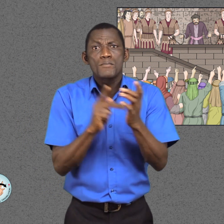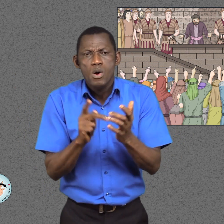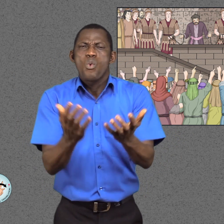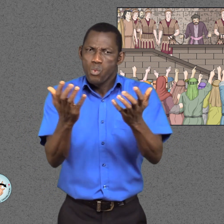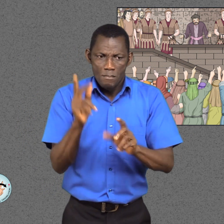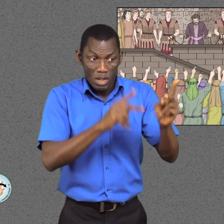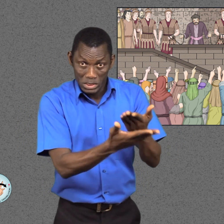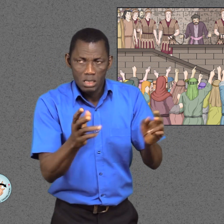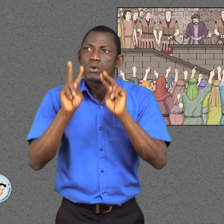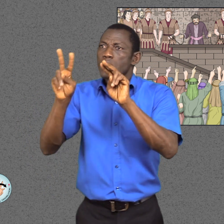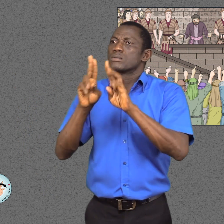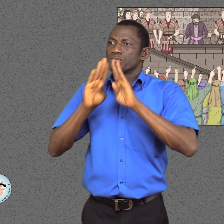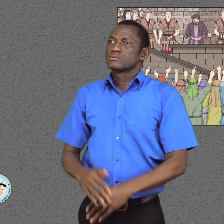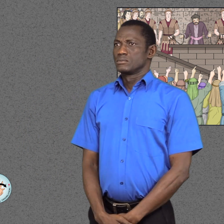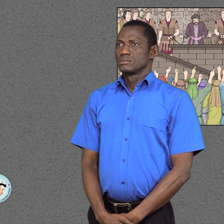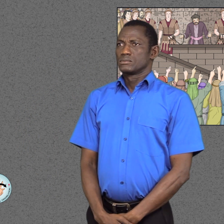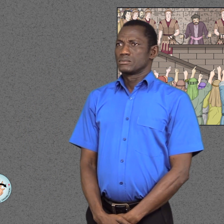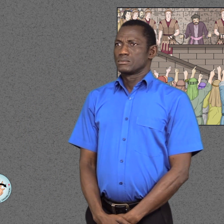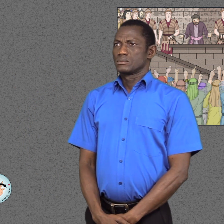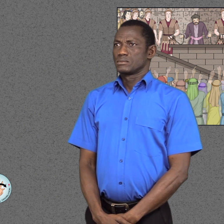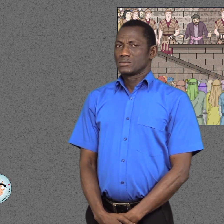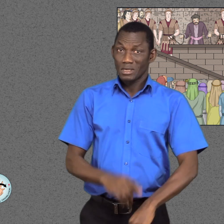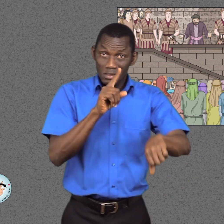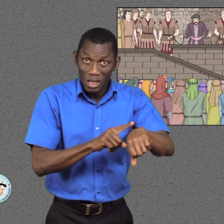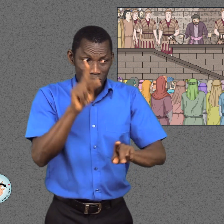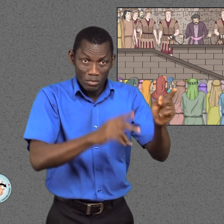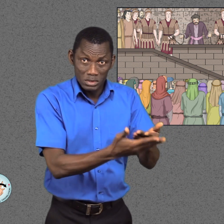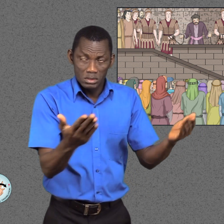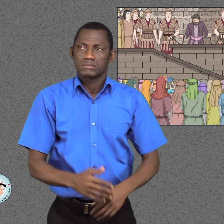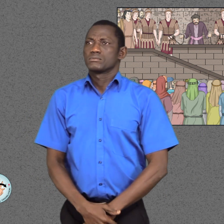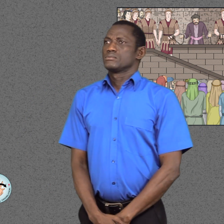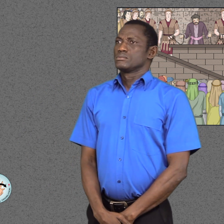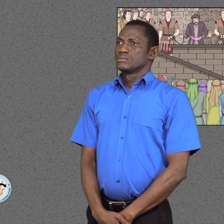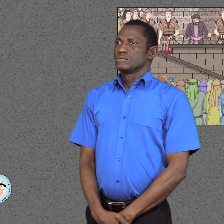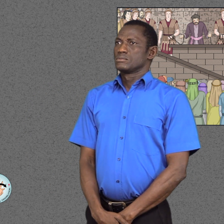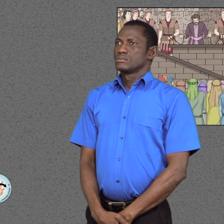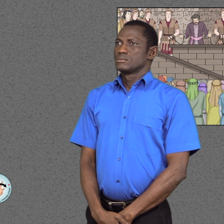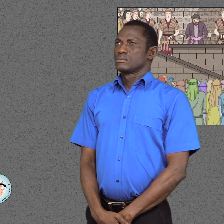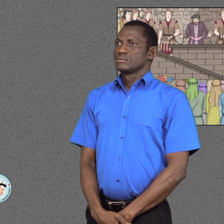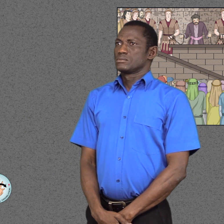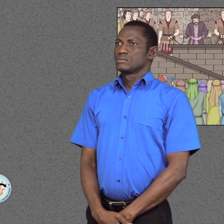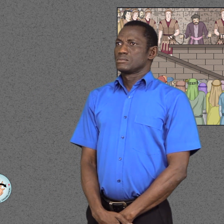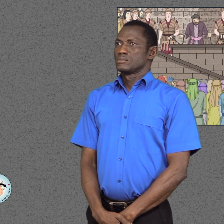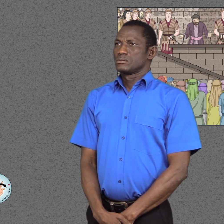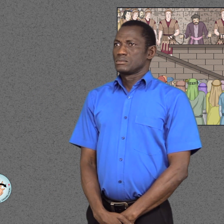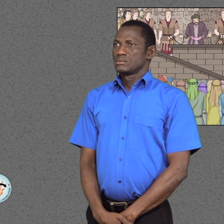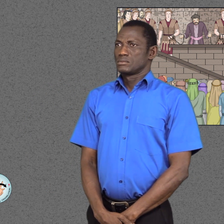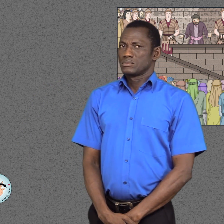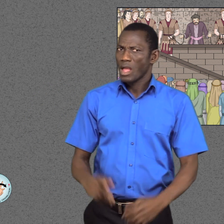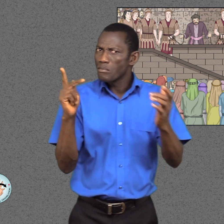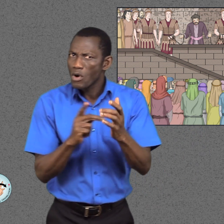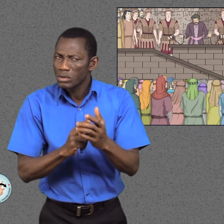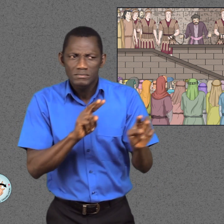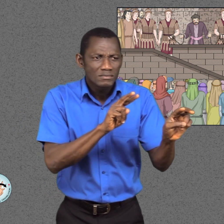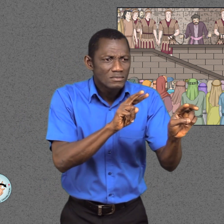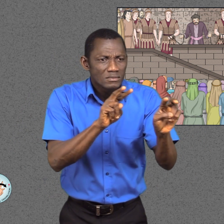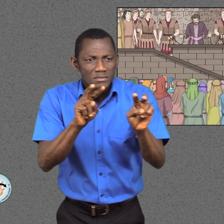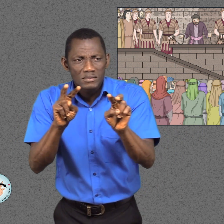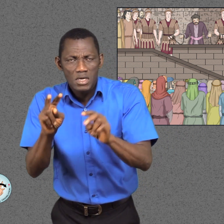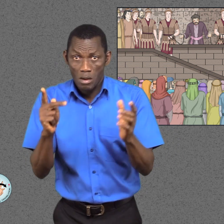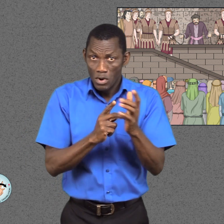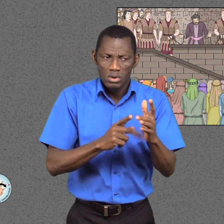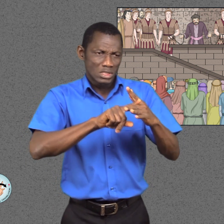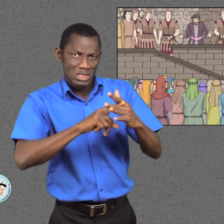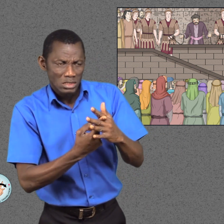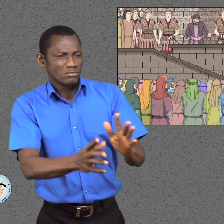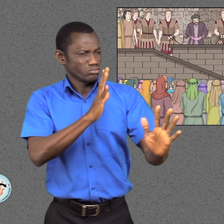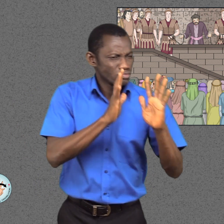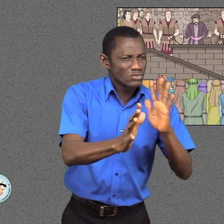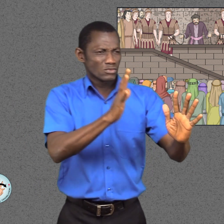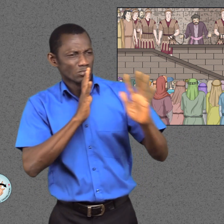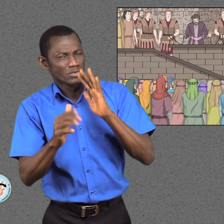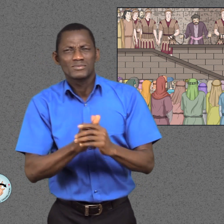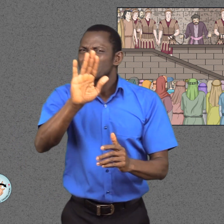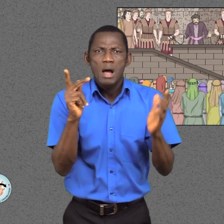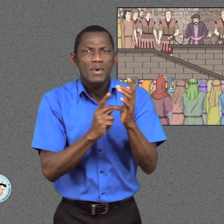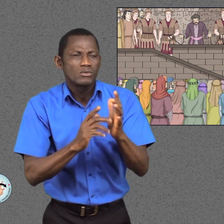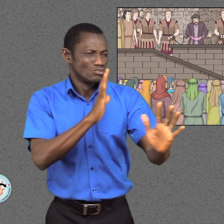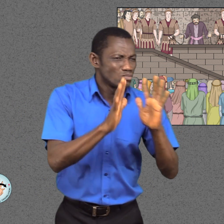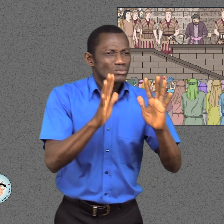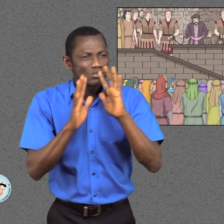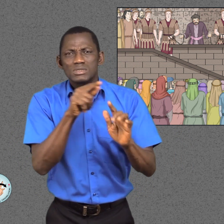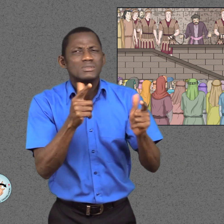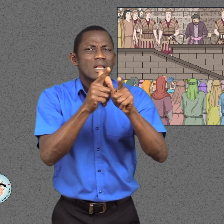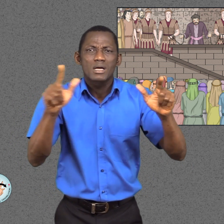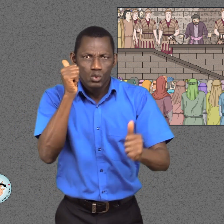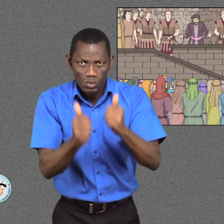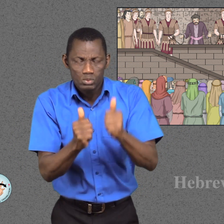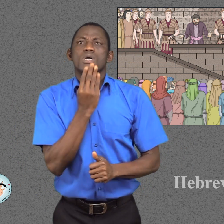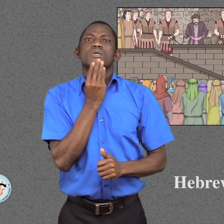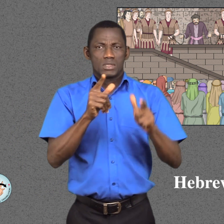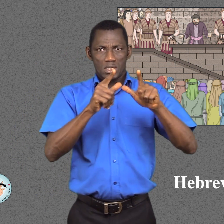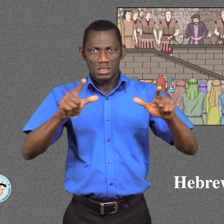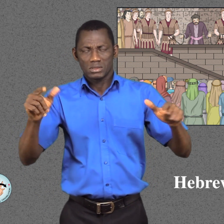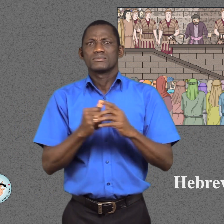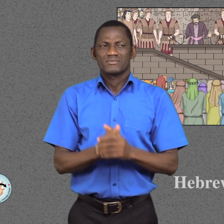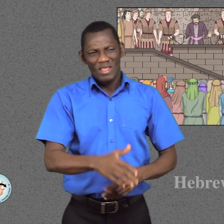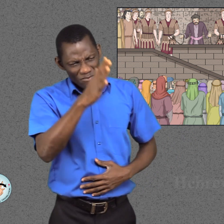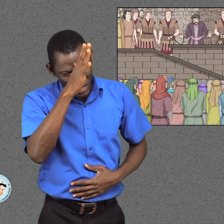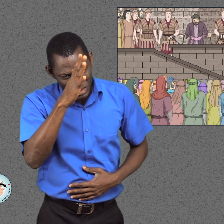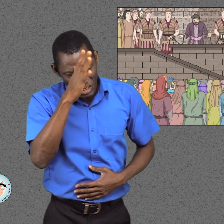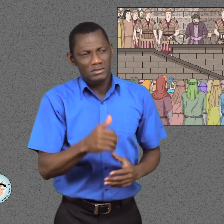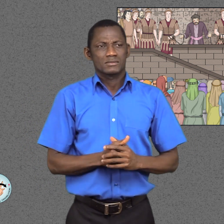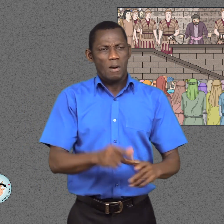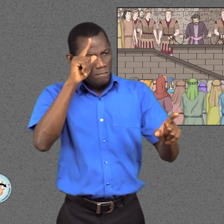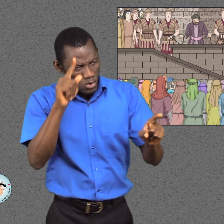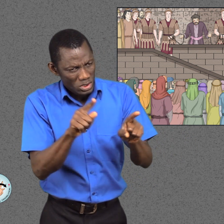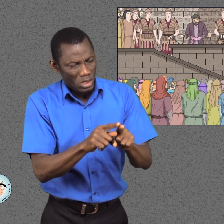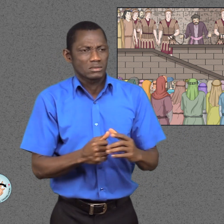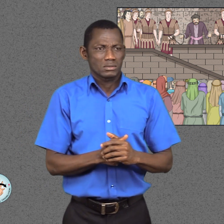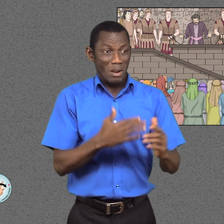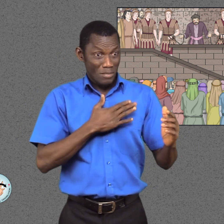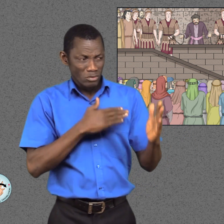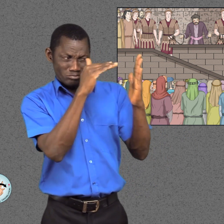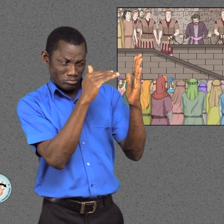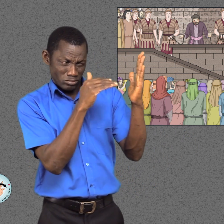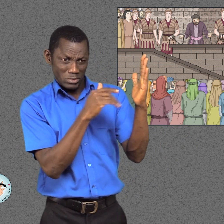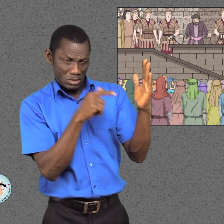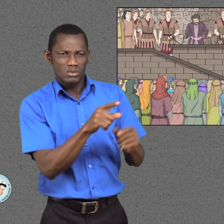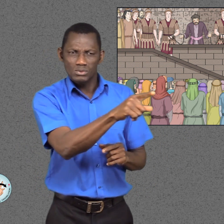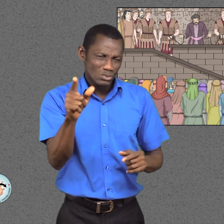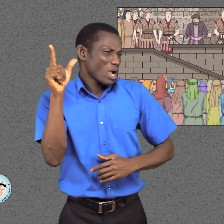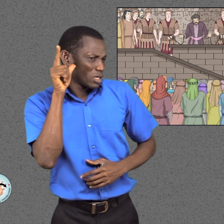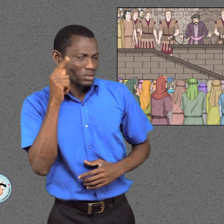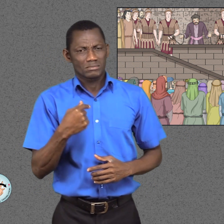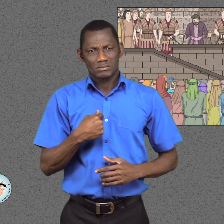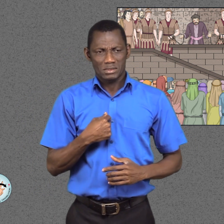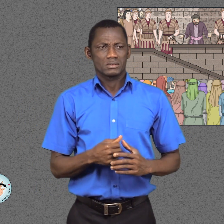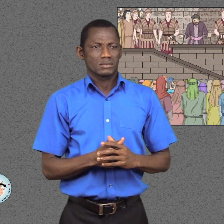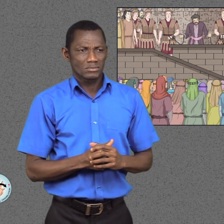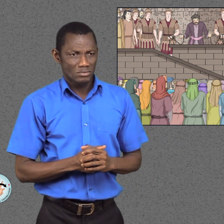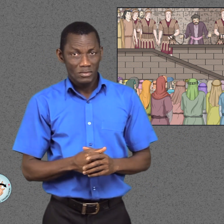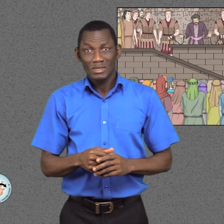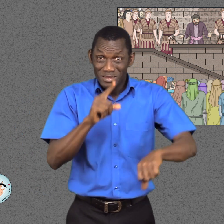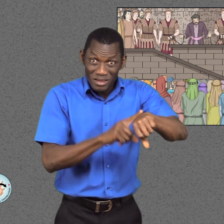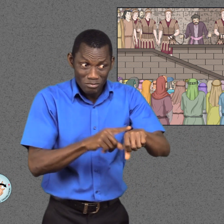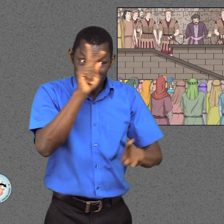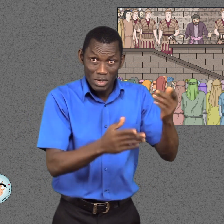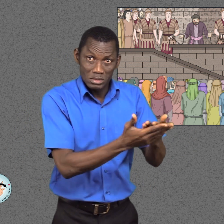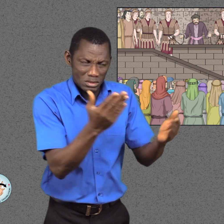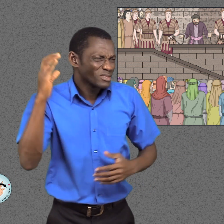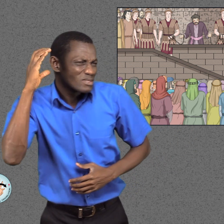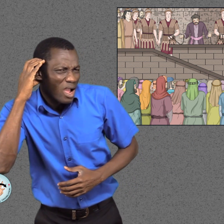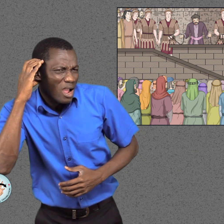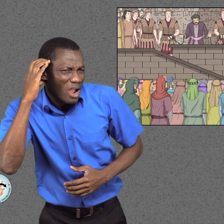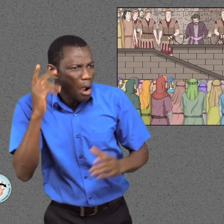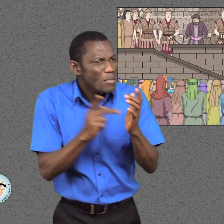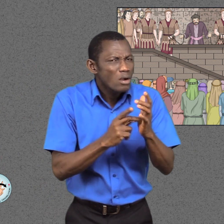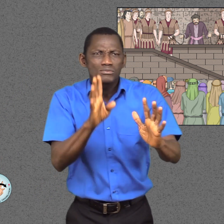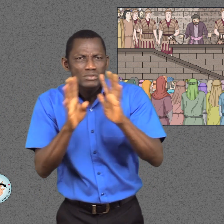A great hush came over the crowd, and he addressed them in Hebrew: “Brothers and fathers, listen now to my defense before you.”